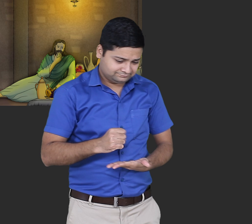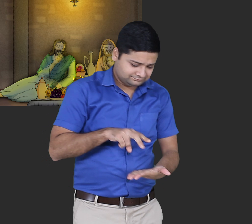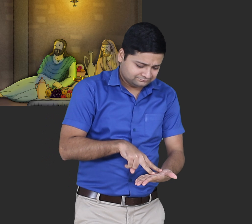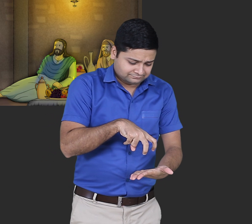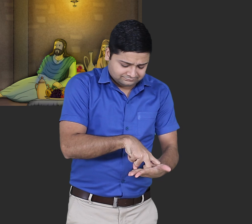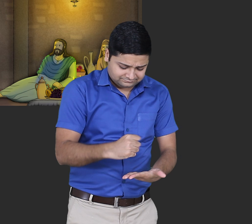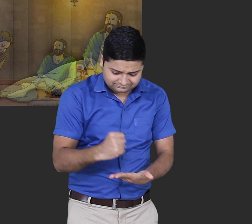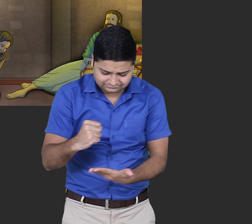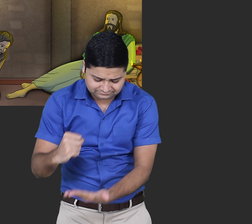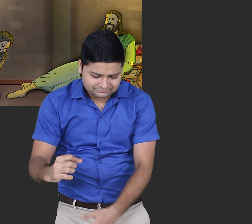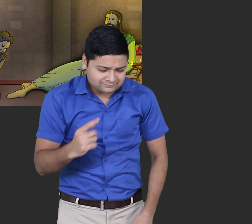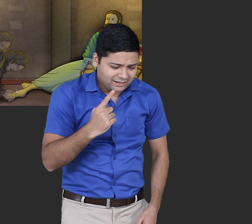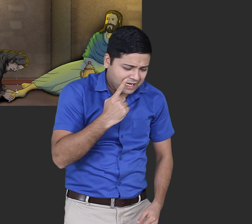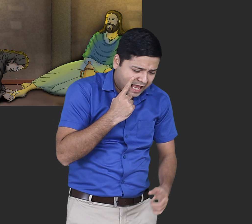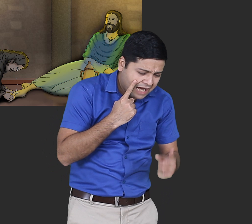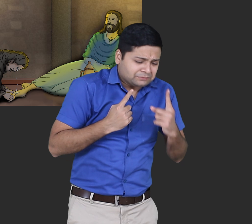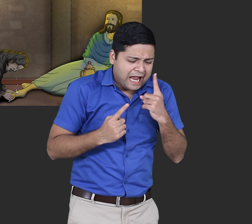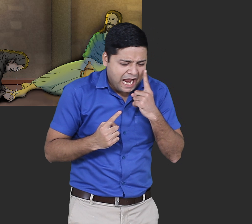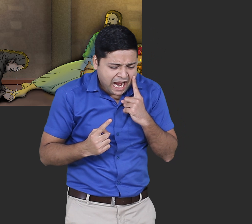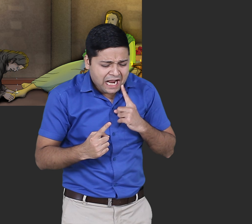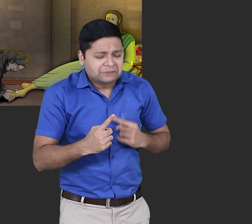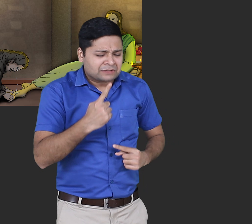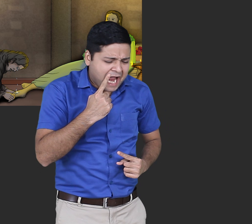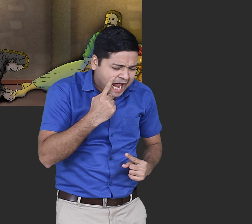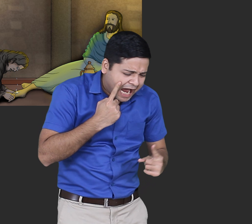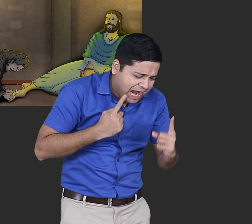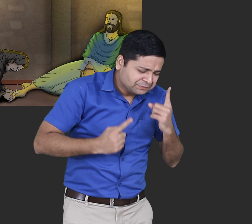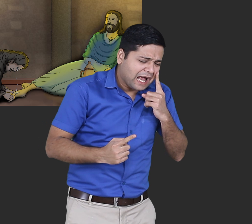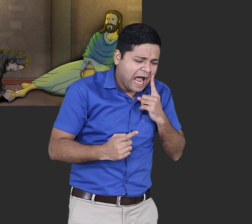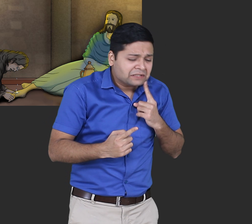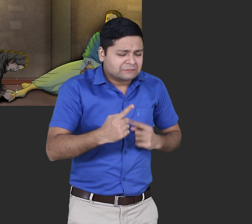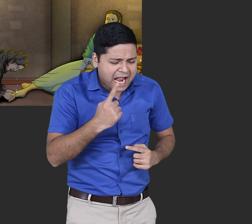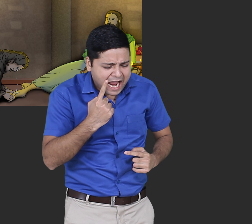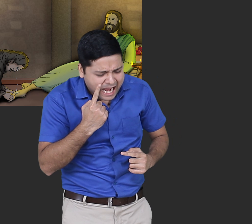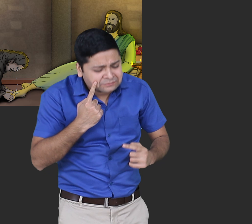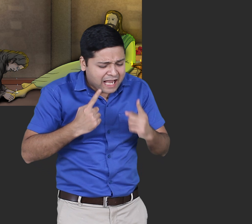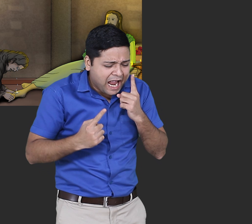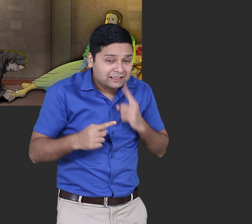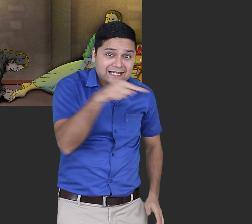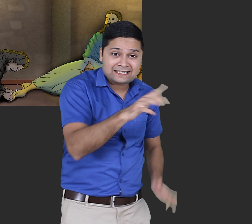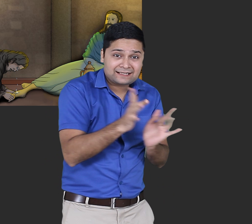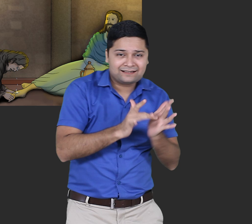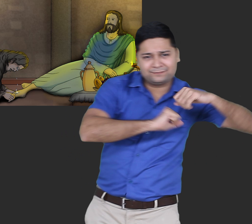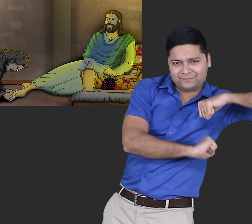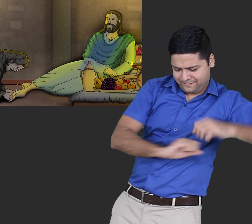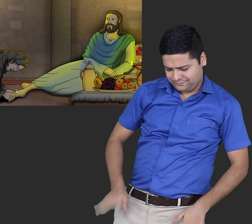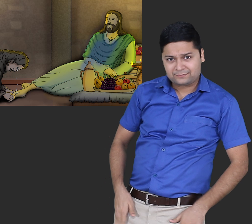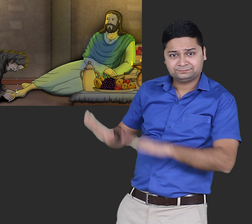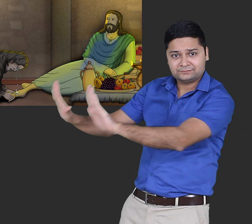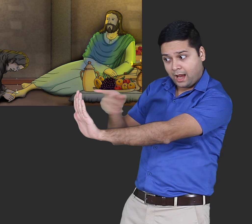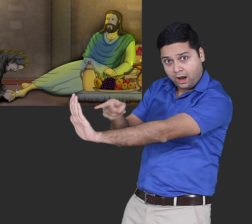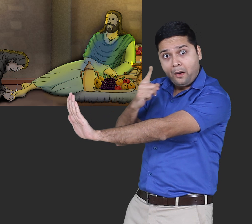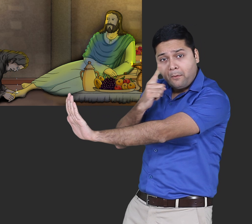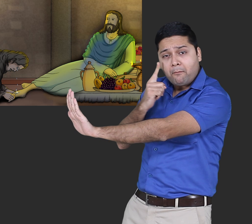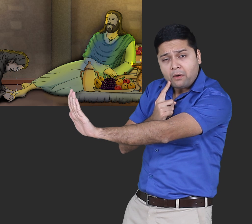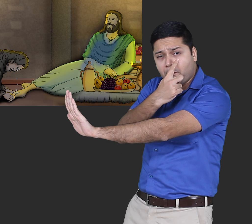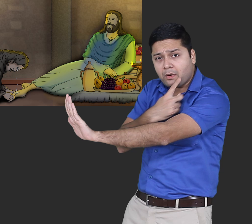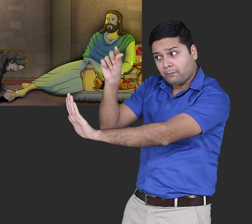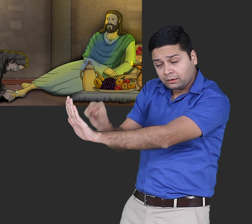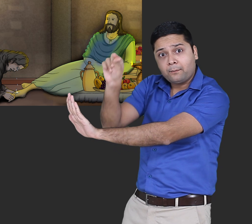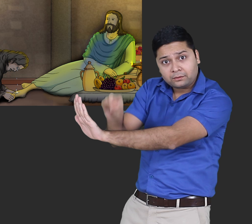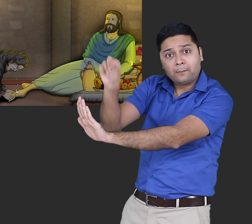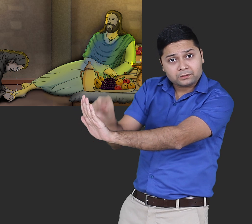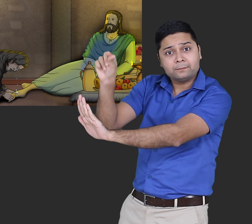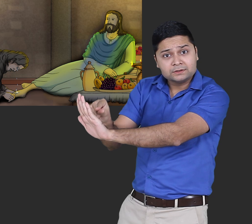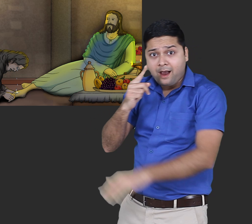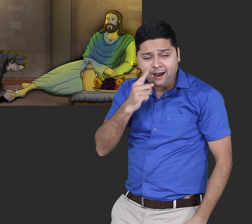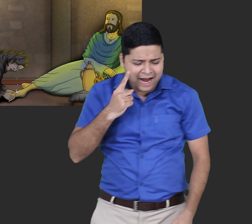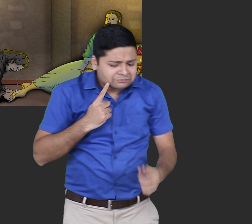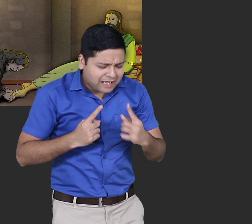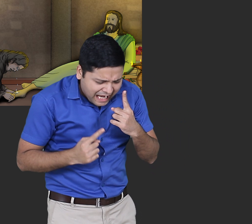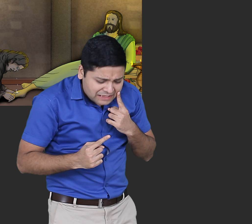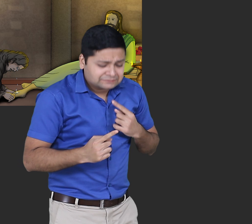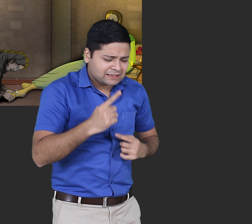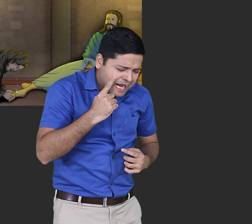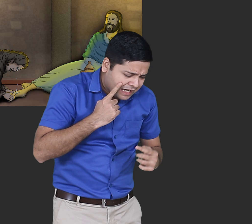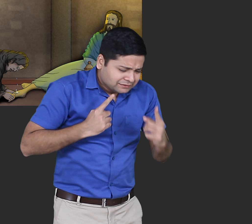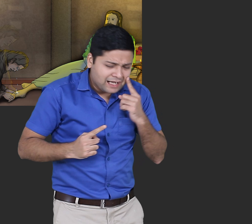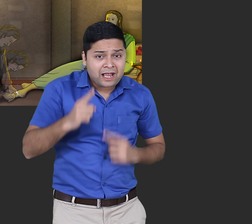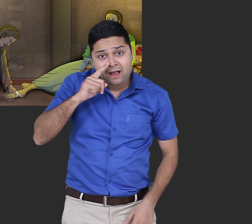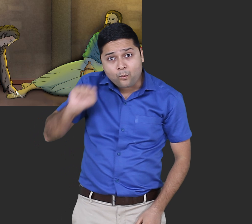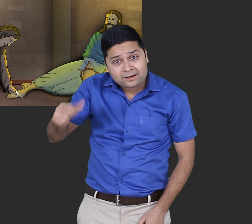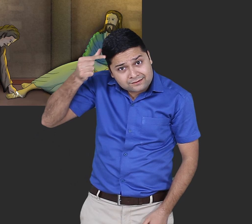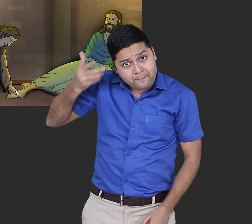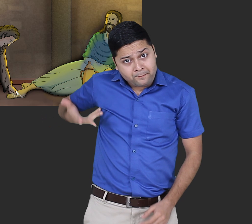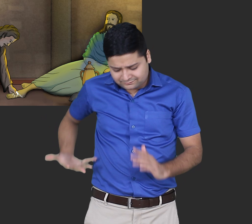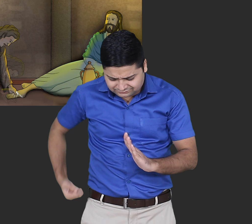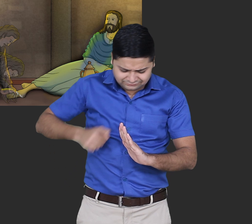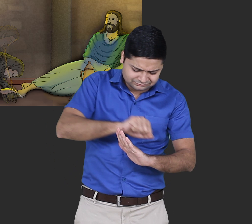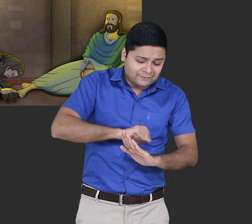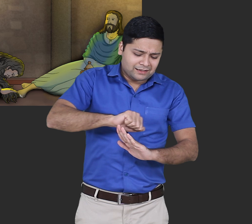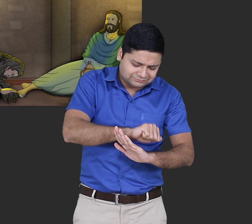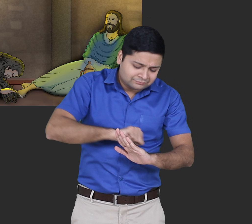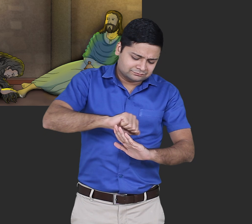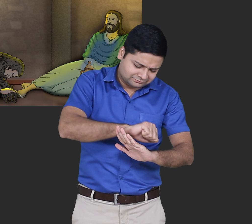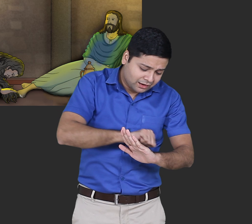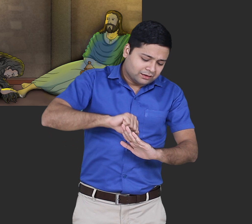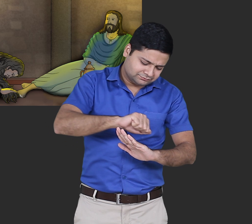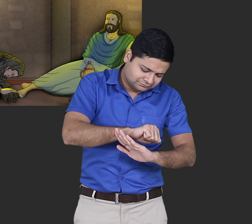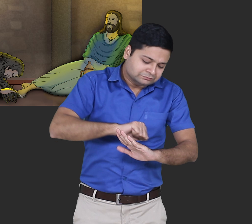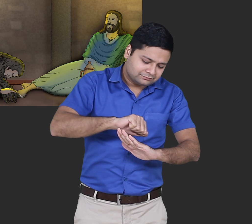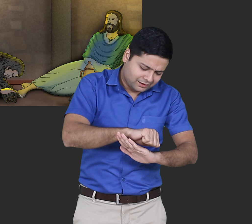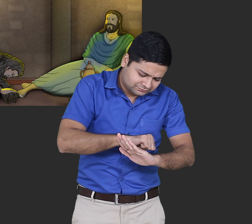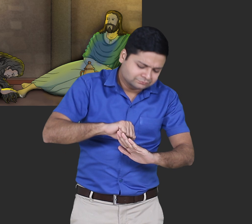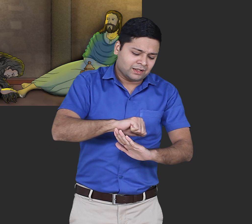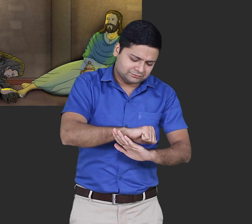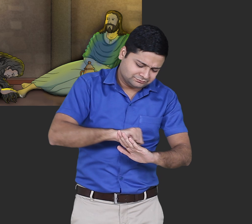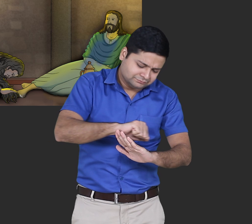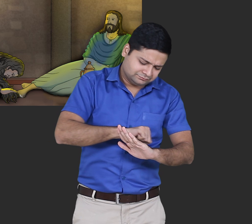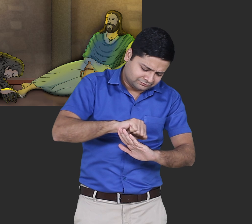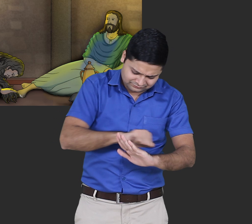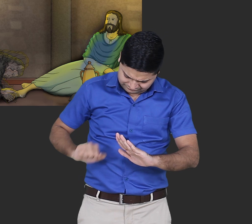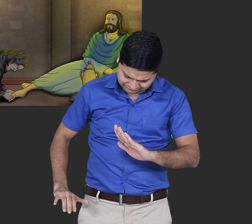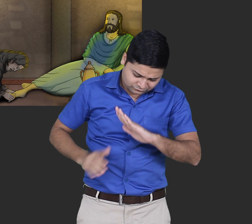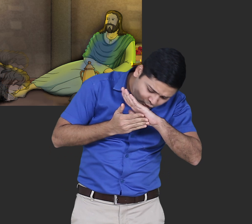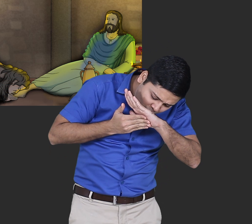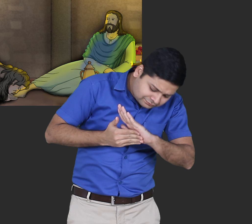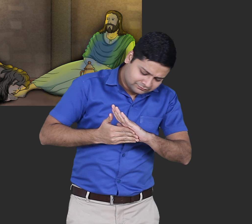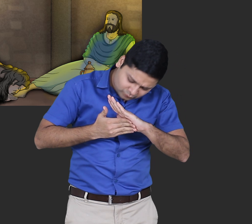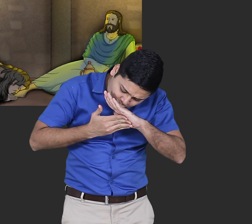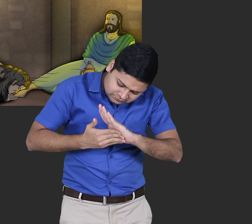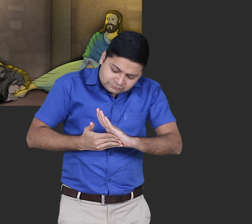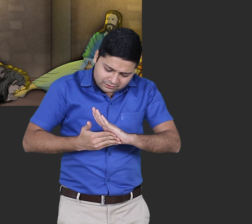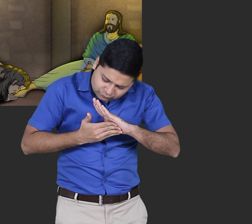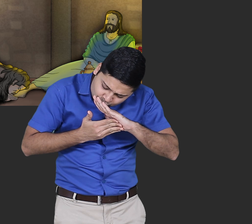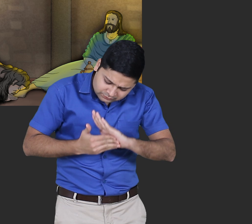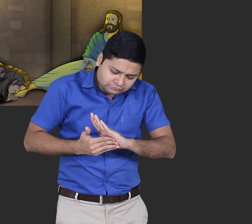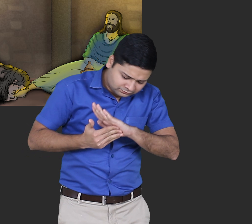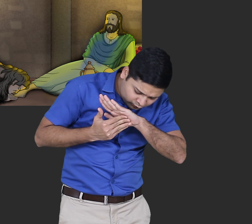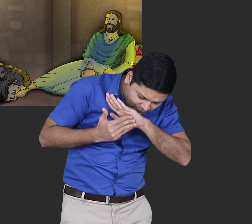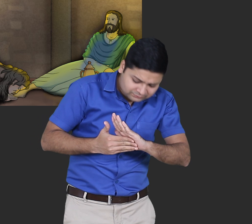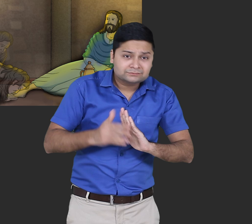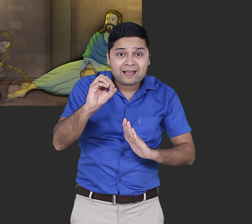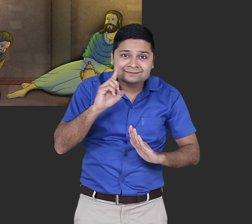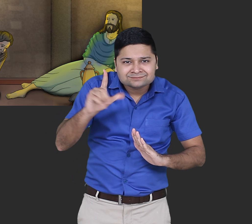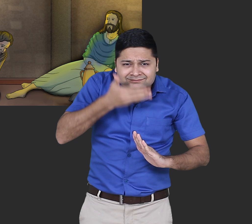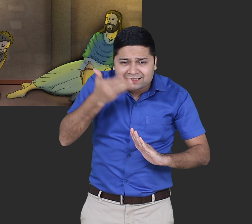As she stood behind Him at His feet weeping, she began to wet His feet with her tears and wipe them with her hair.